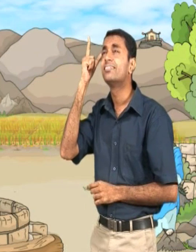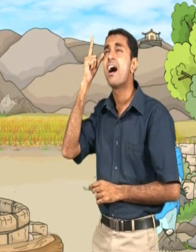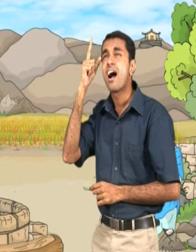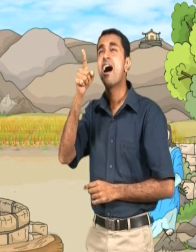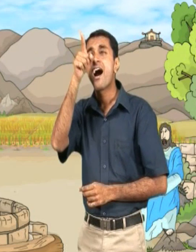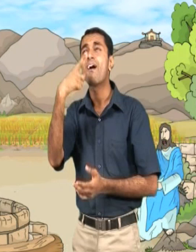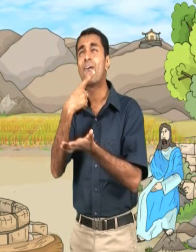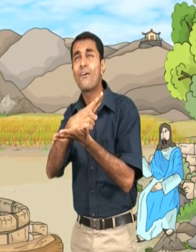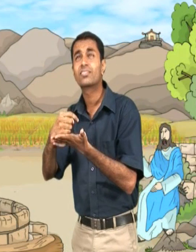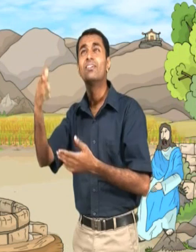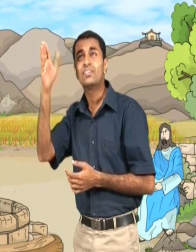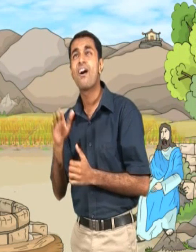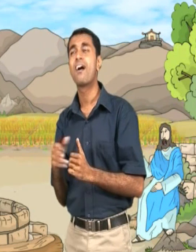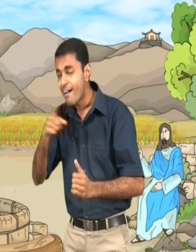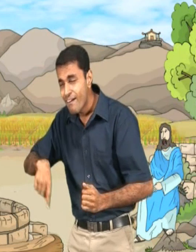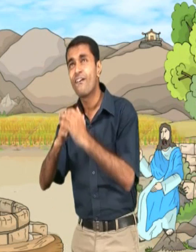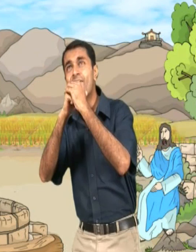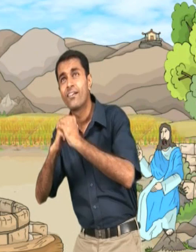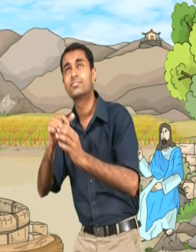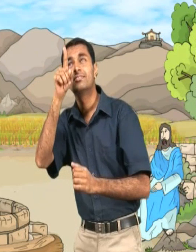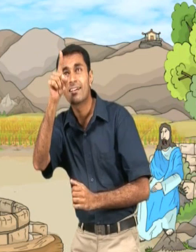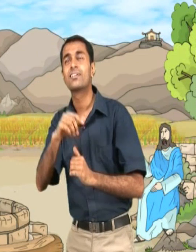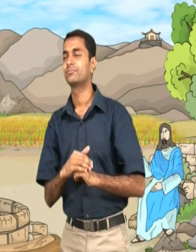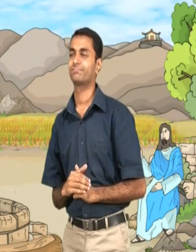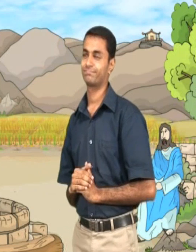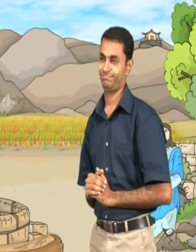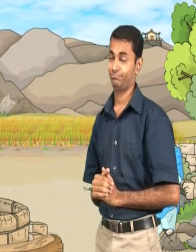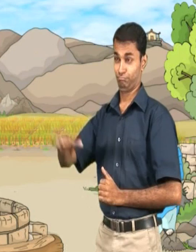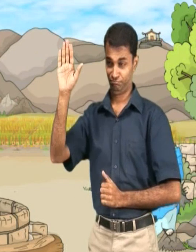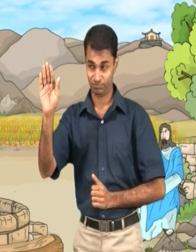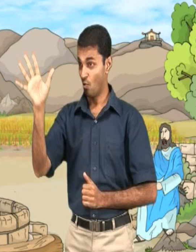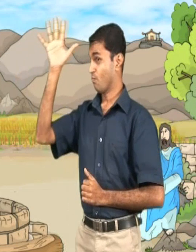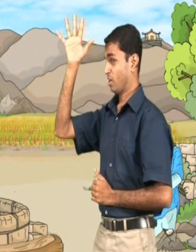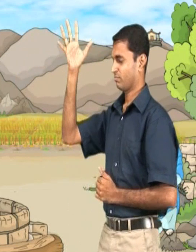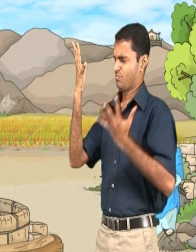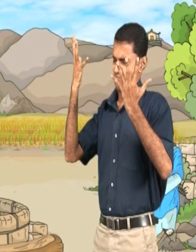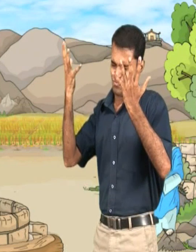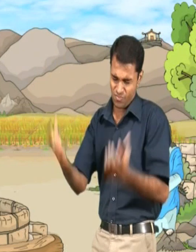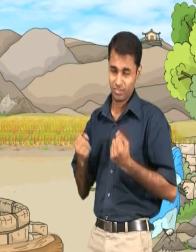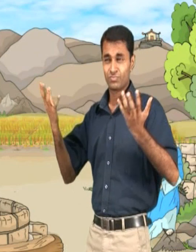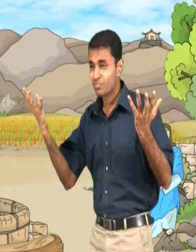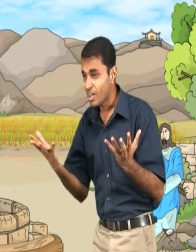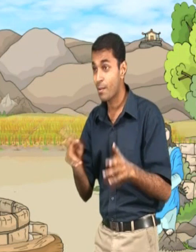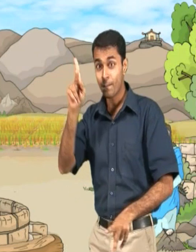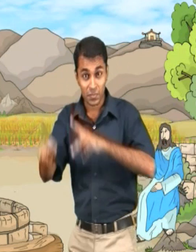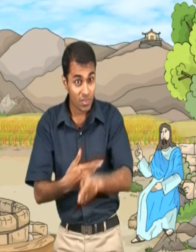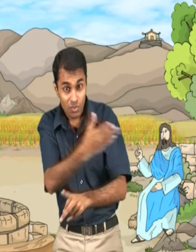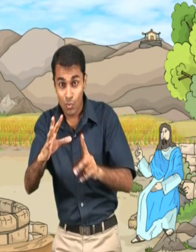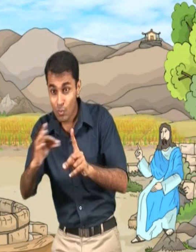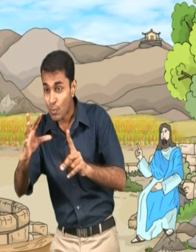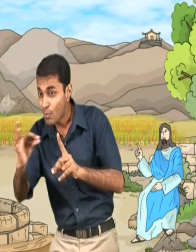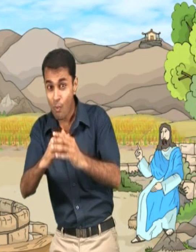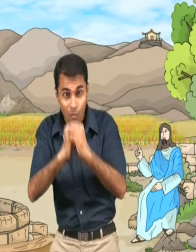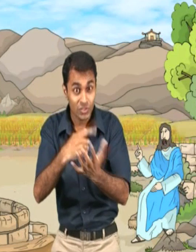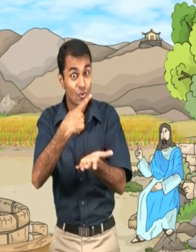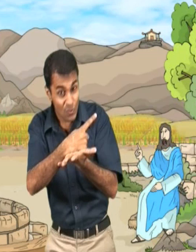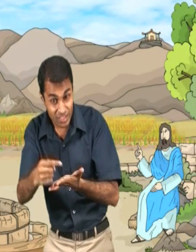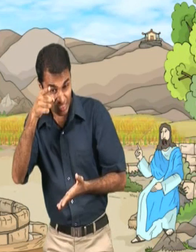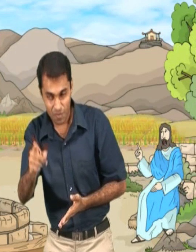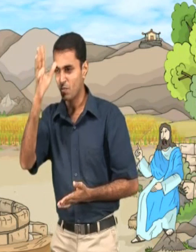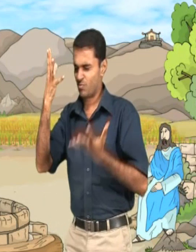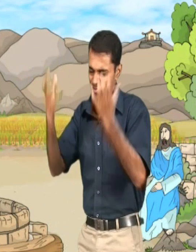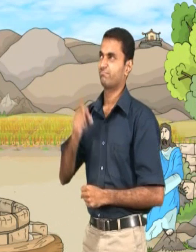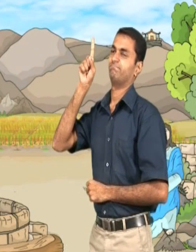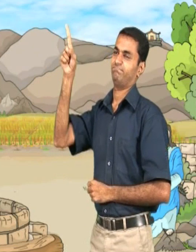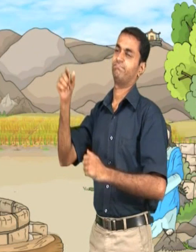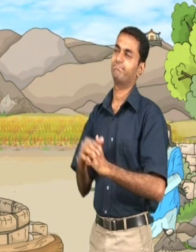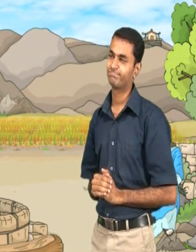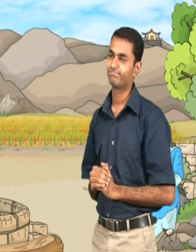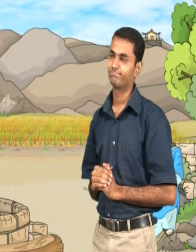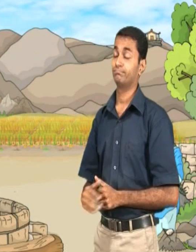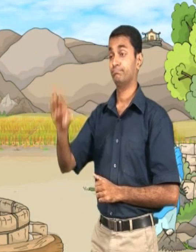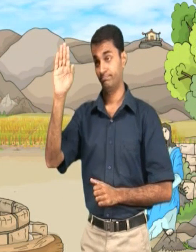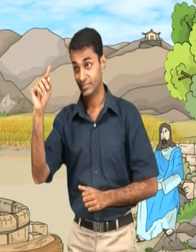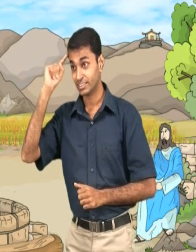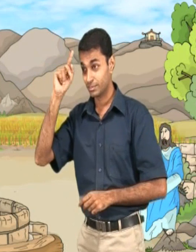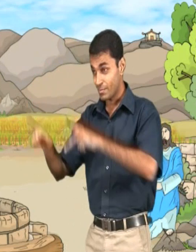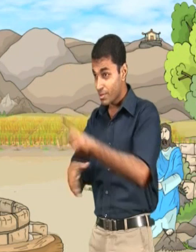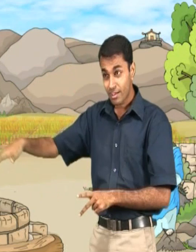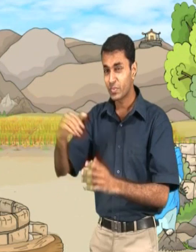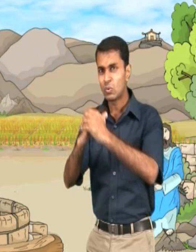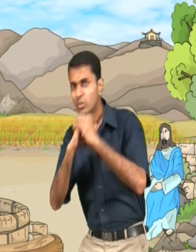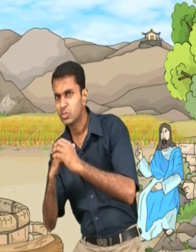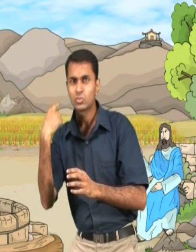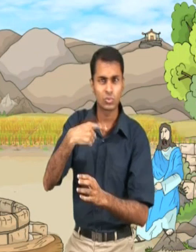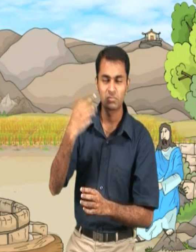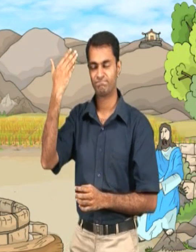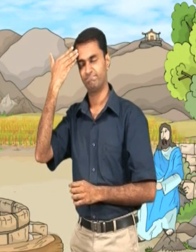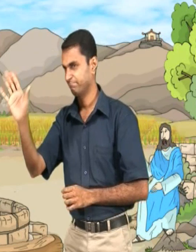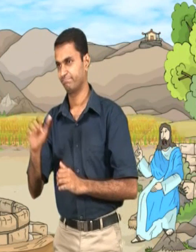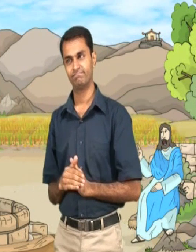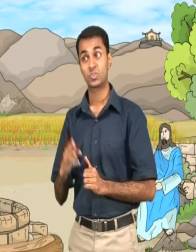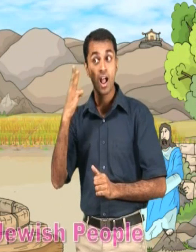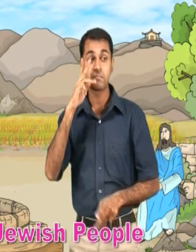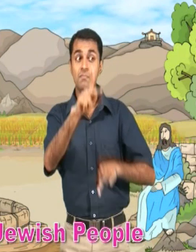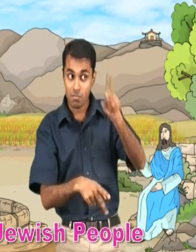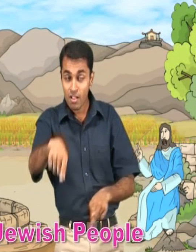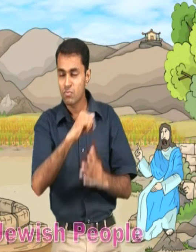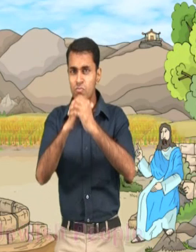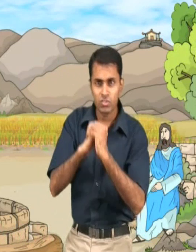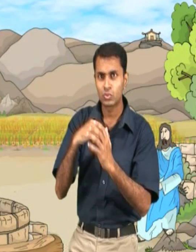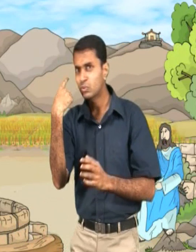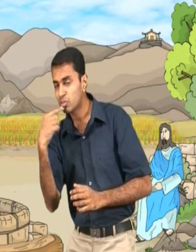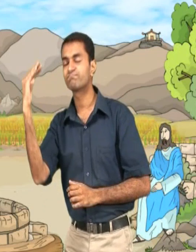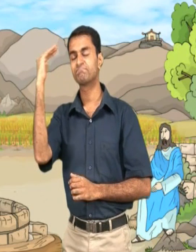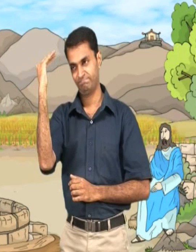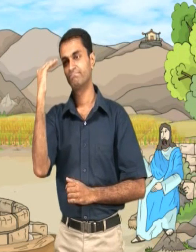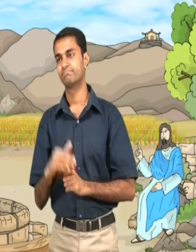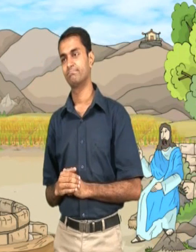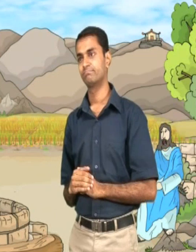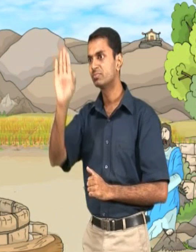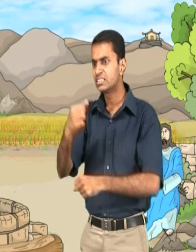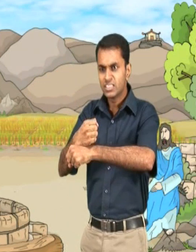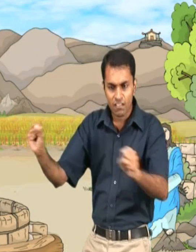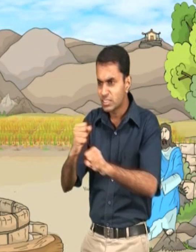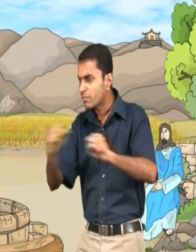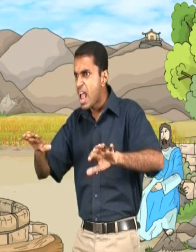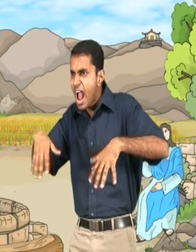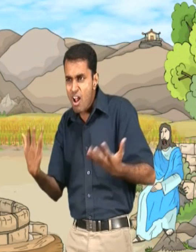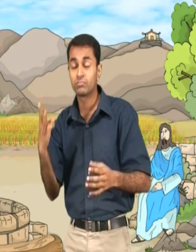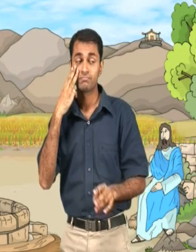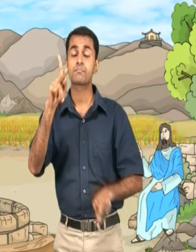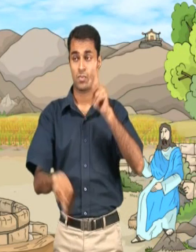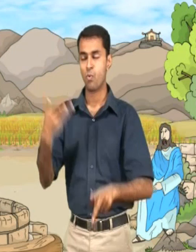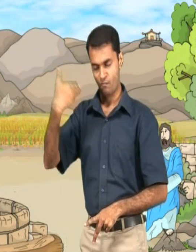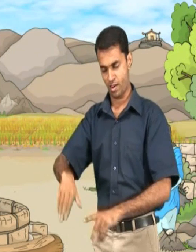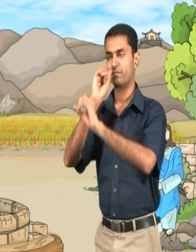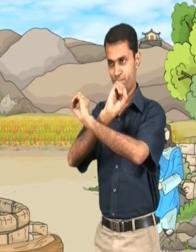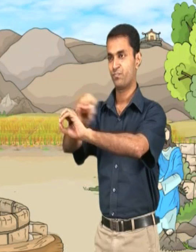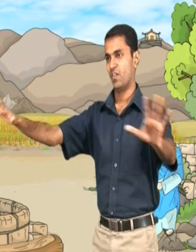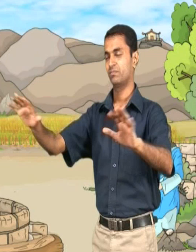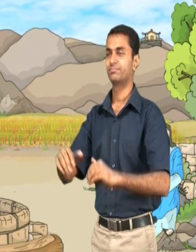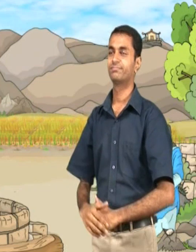But a time is coming and has now come when the true worshipers will worship the Father in spirit and in truth, for the Father is seeking such as these to worship Him.